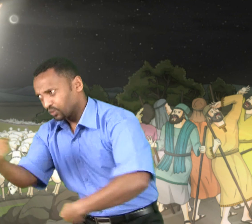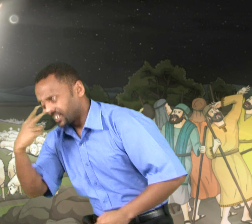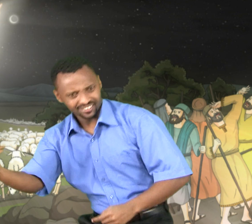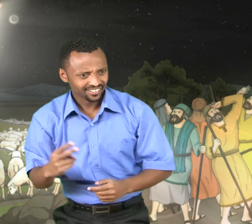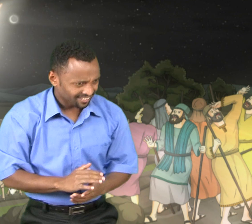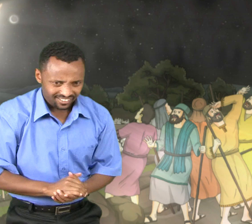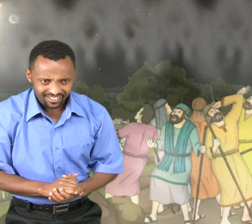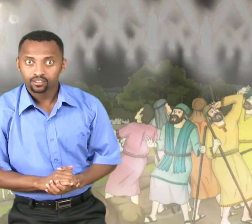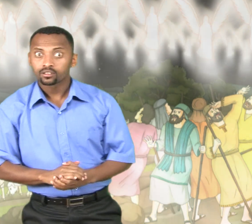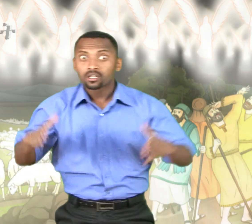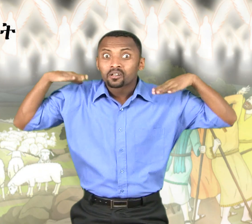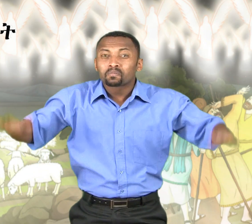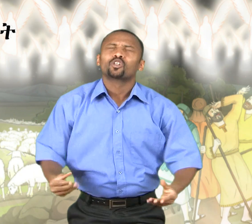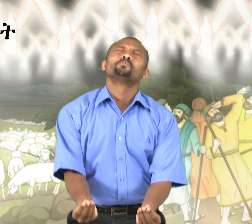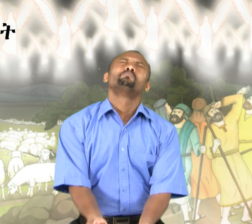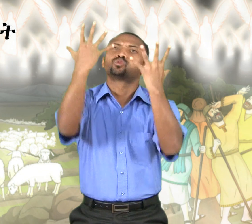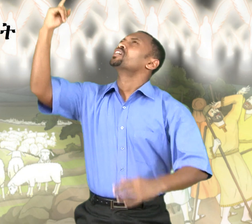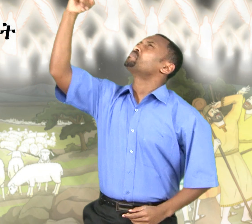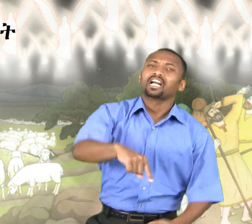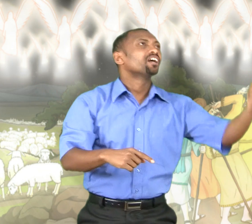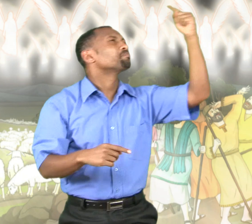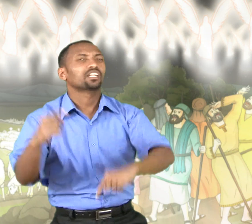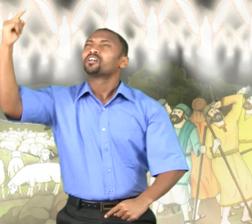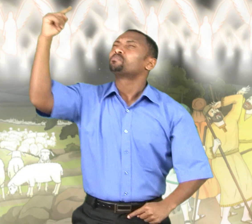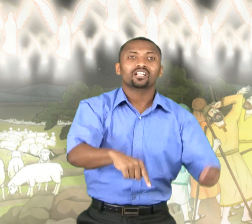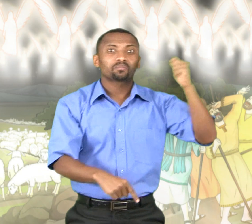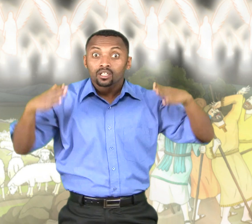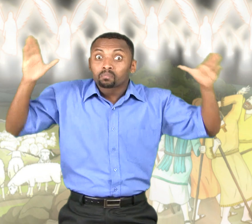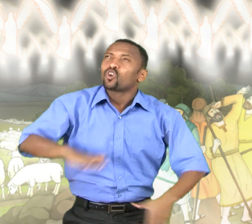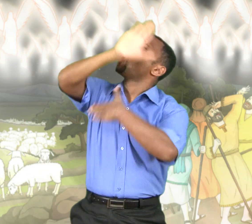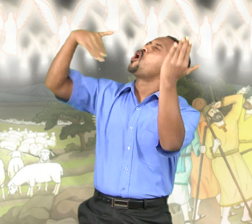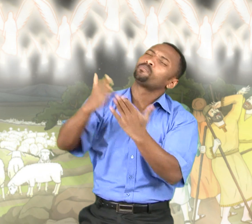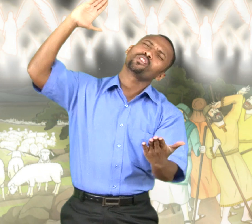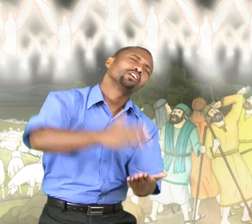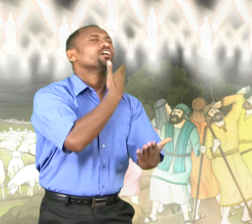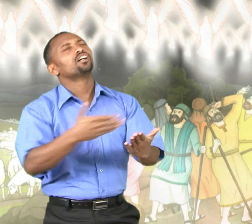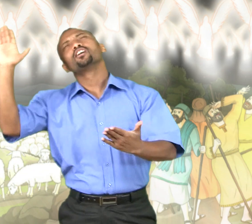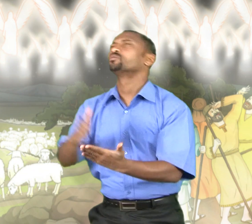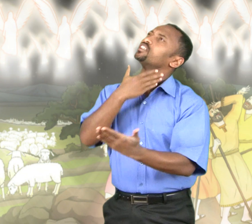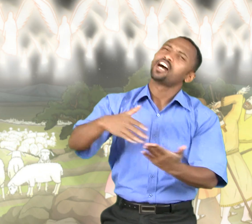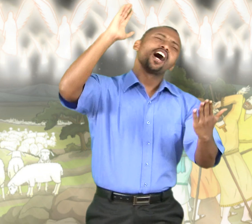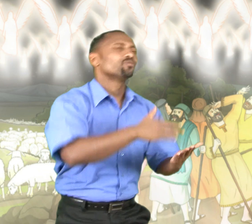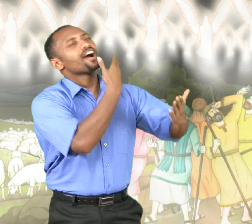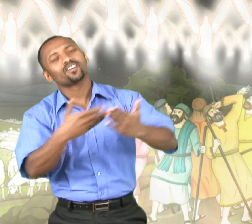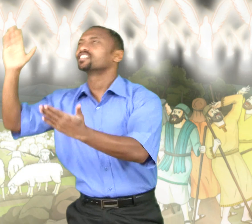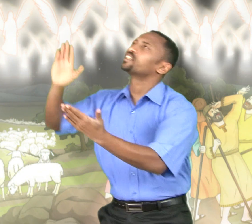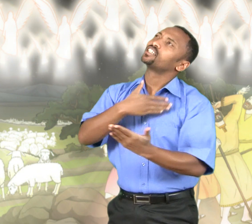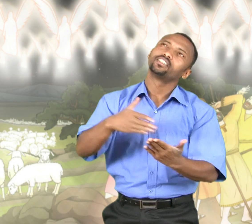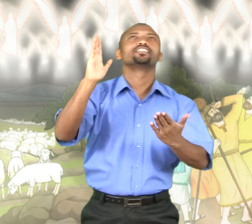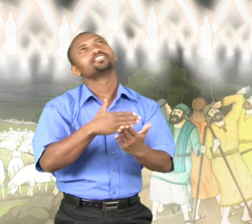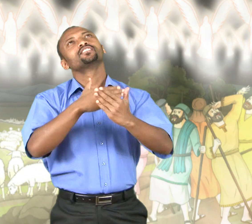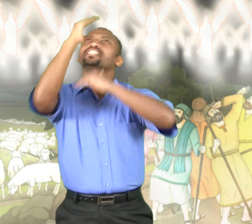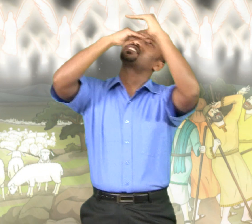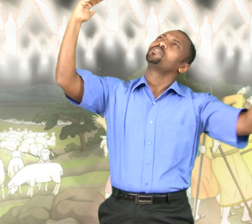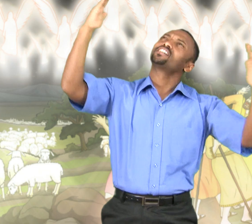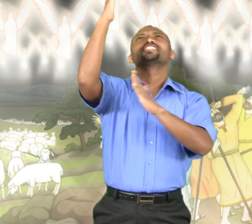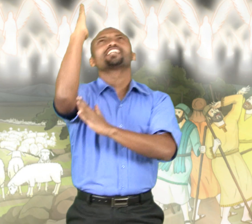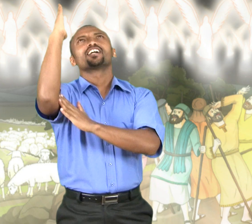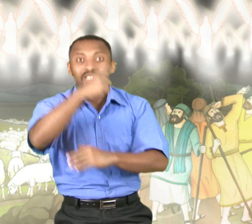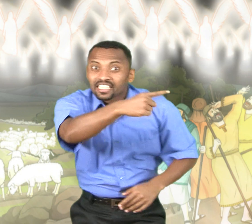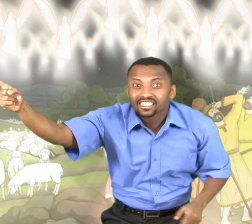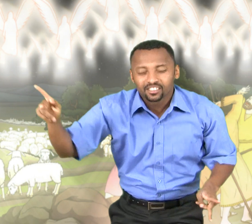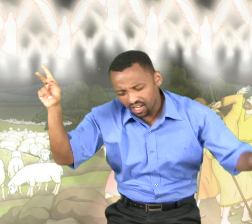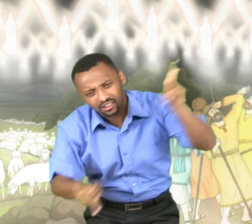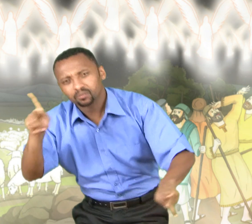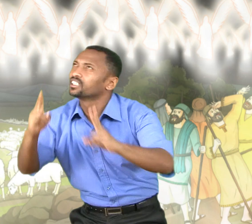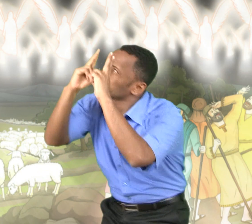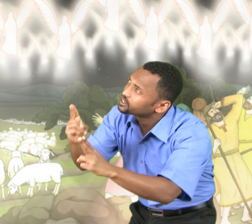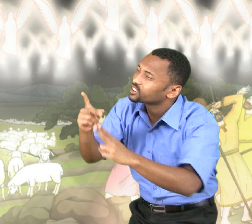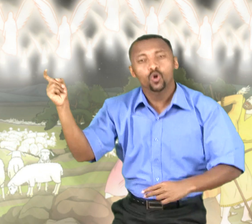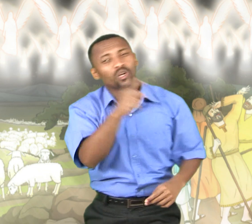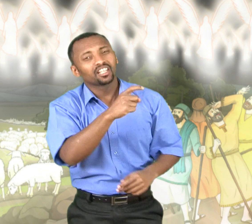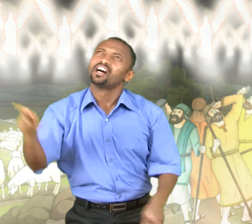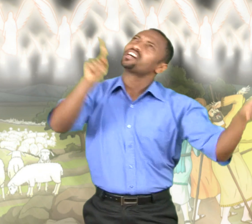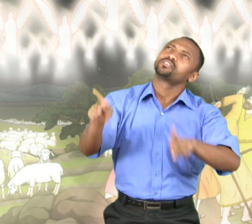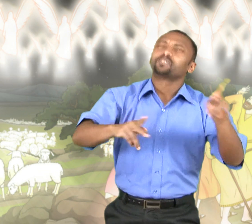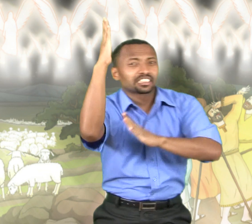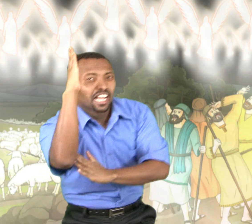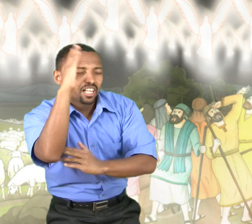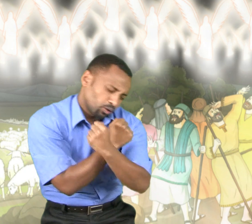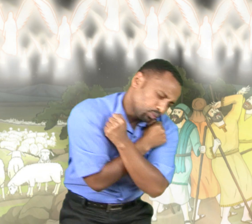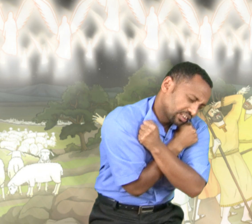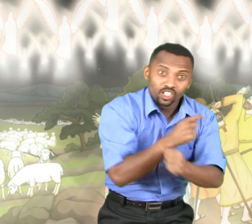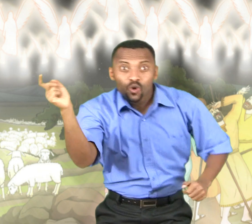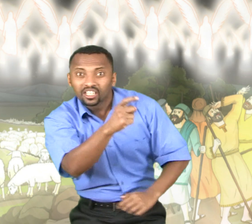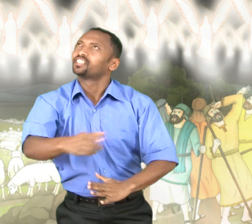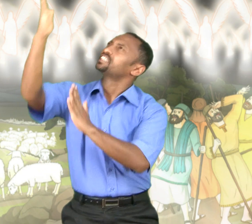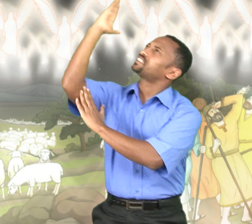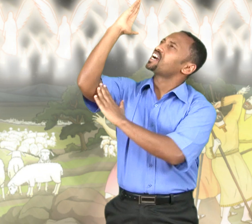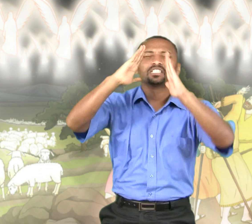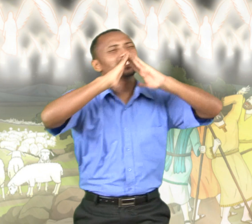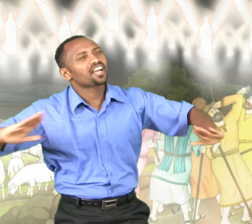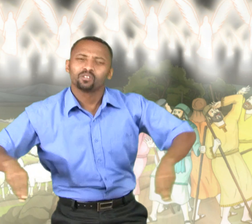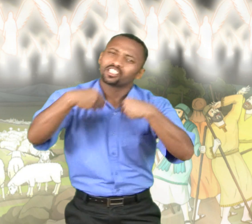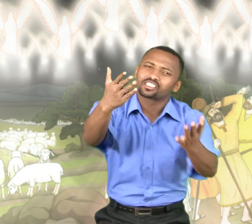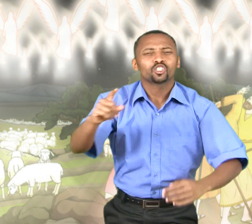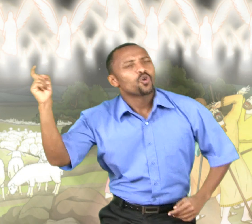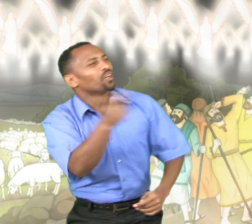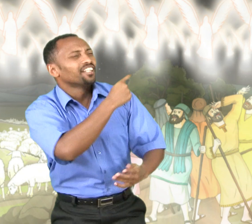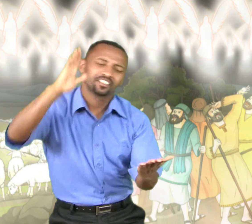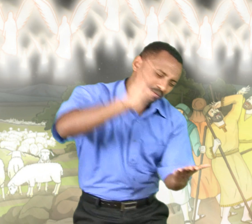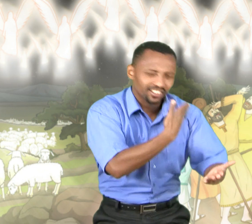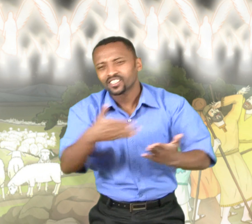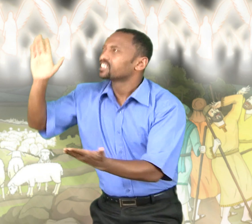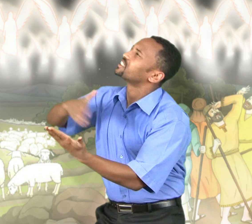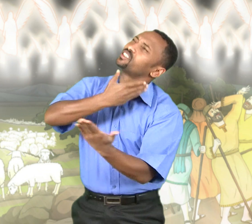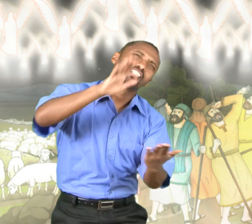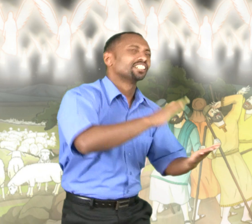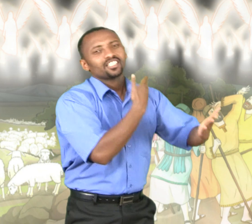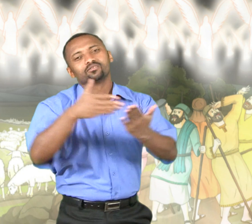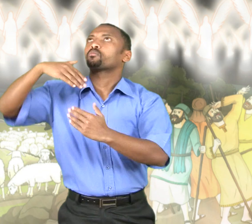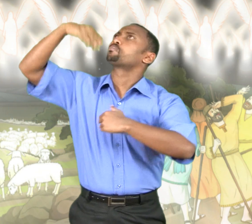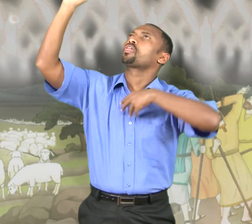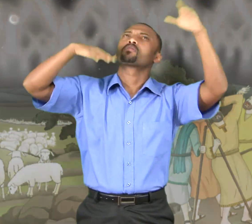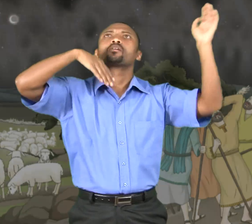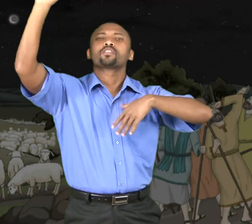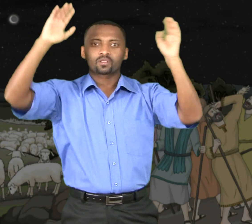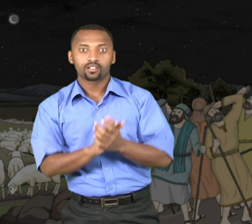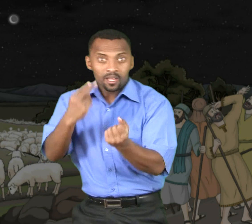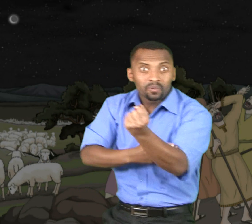And suddenly there appeared with the angel a great multitude of the heavenly host, praising God and saying: “Glory to God in the highest, and on earth peace to men on whom His favor rests!”